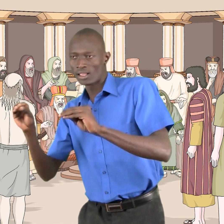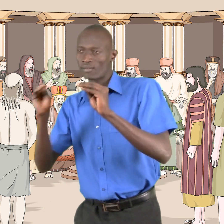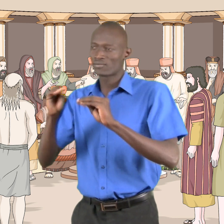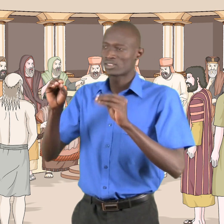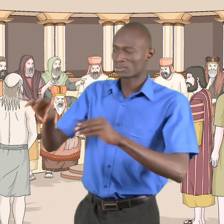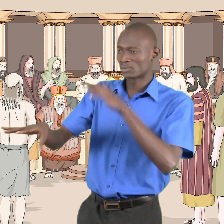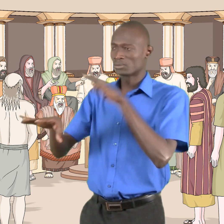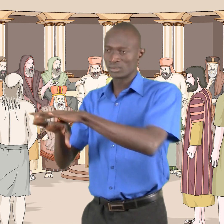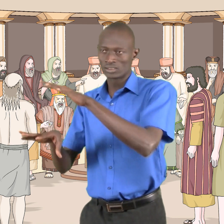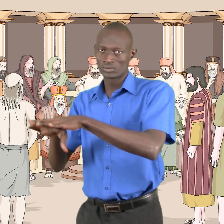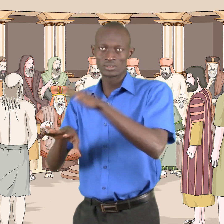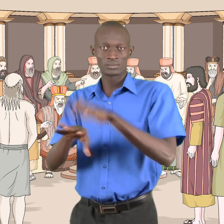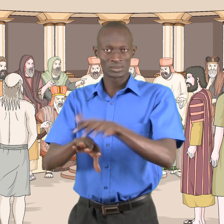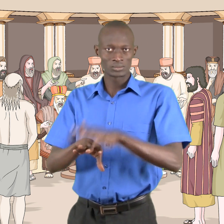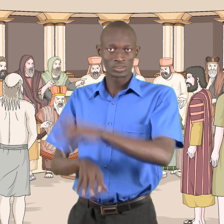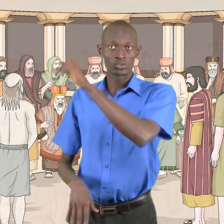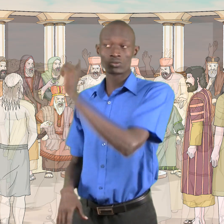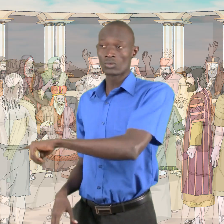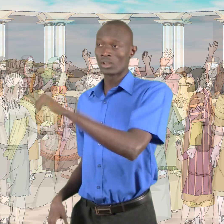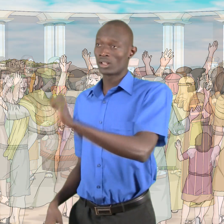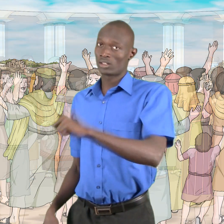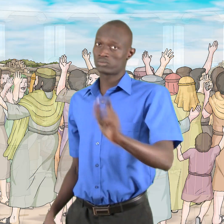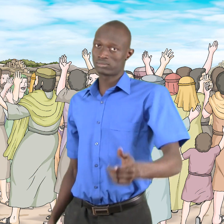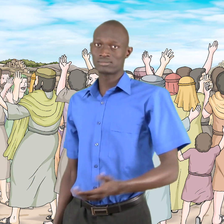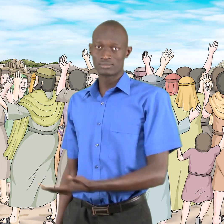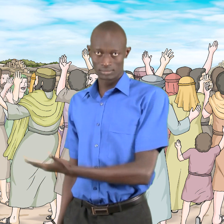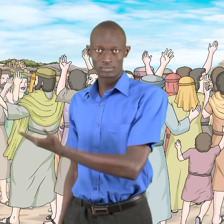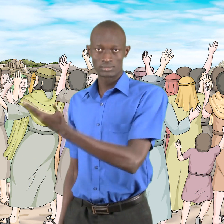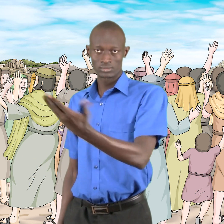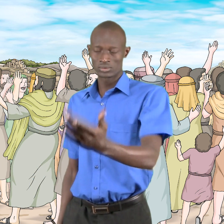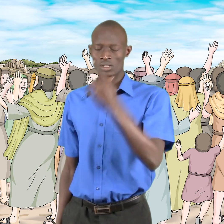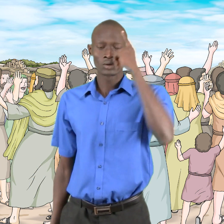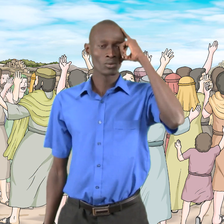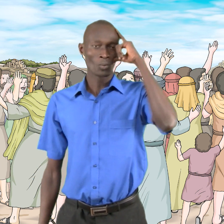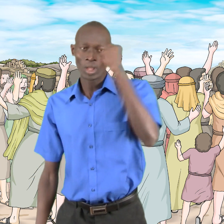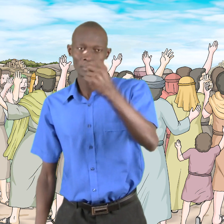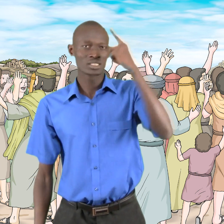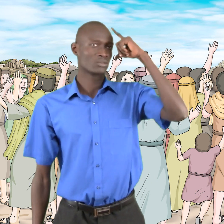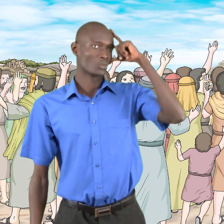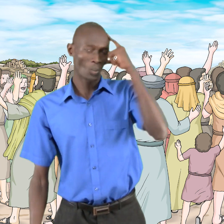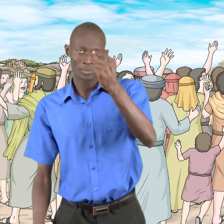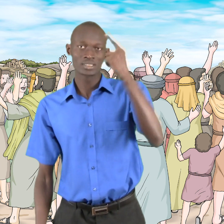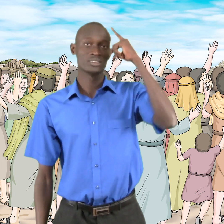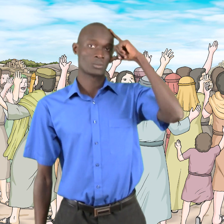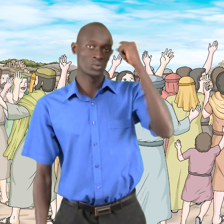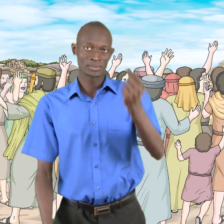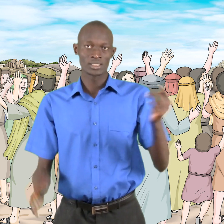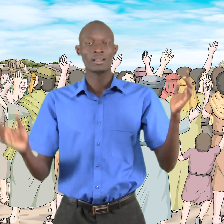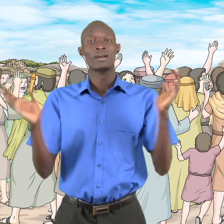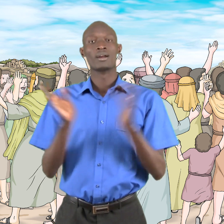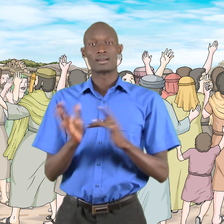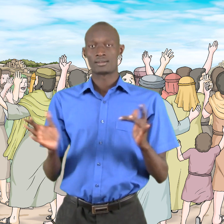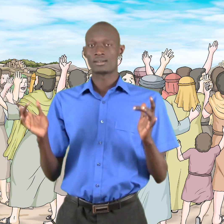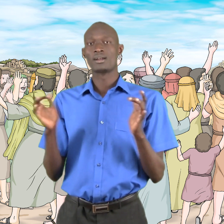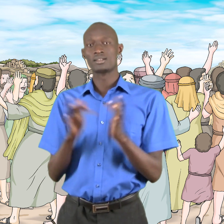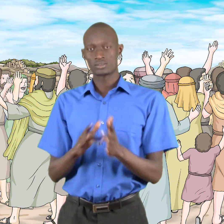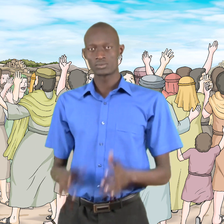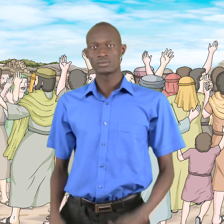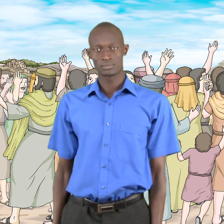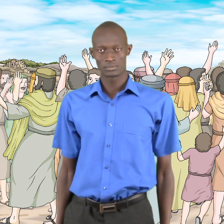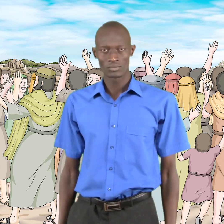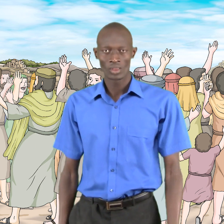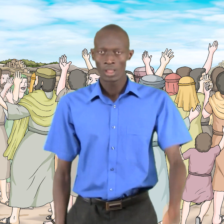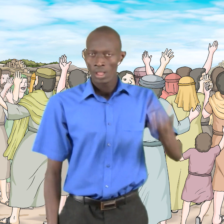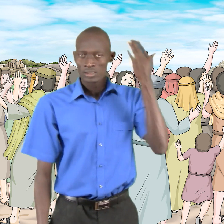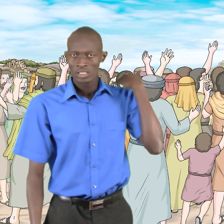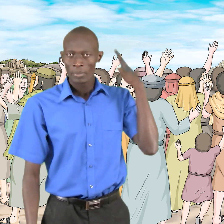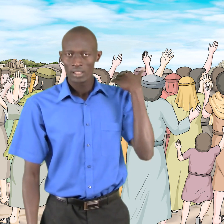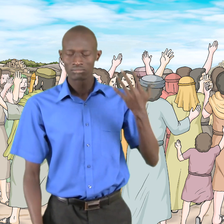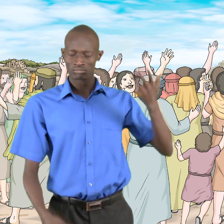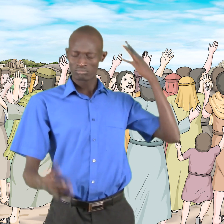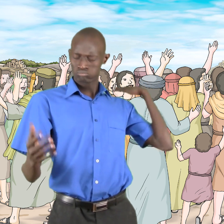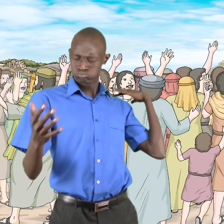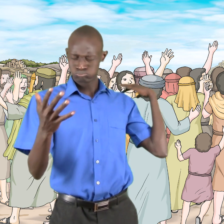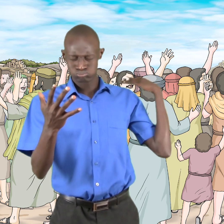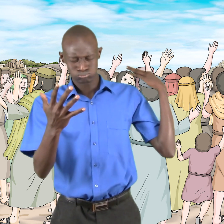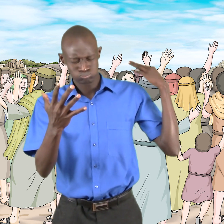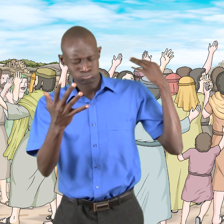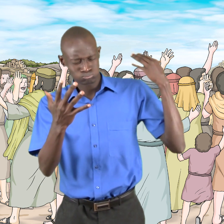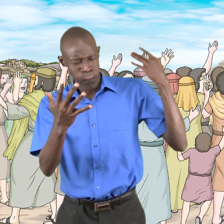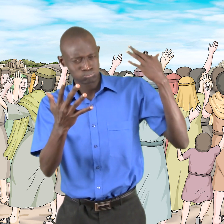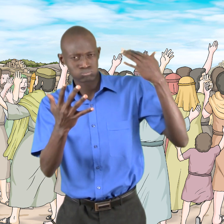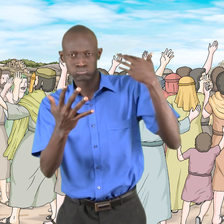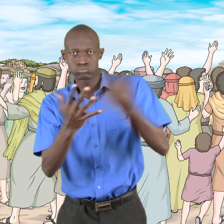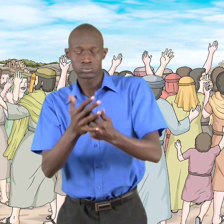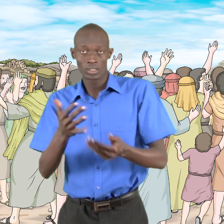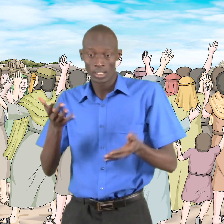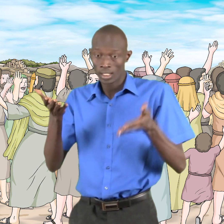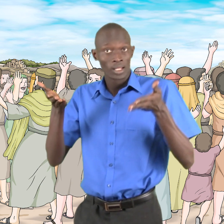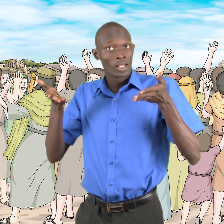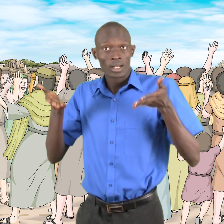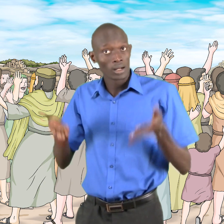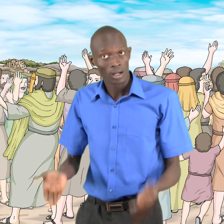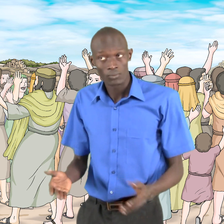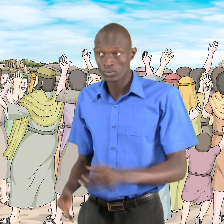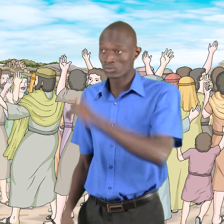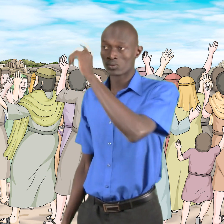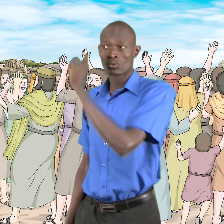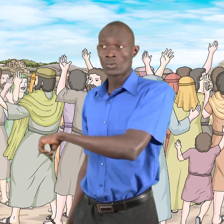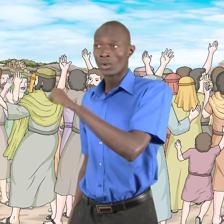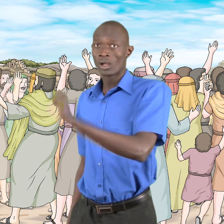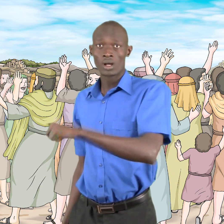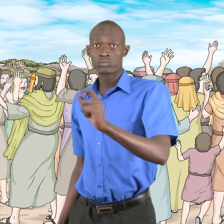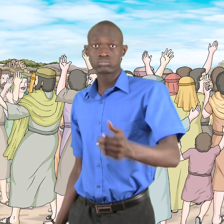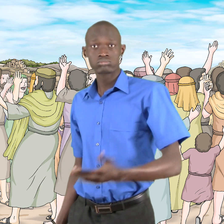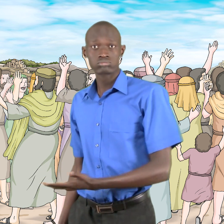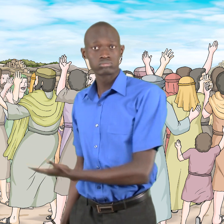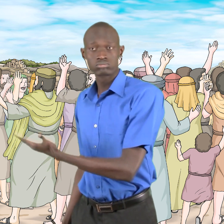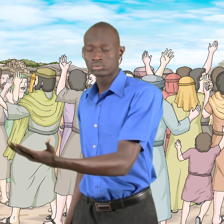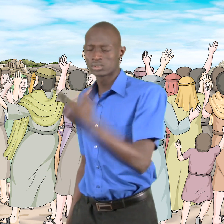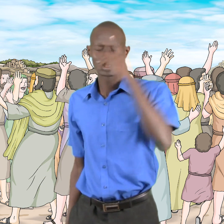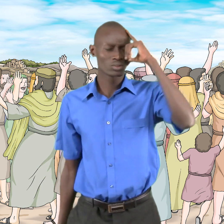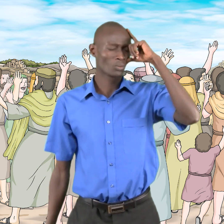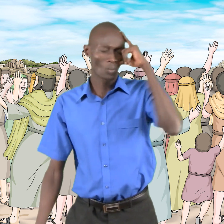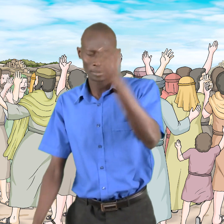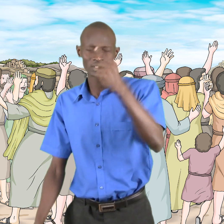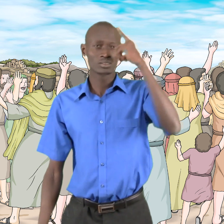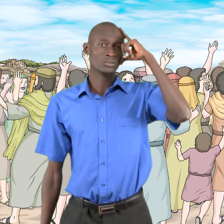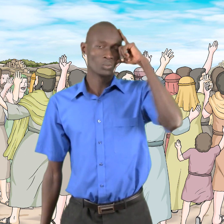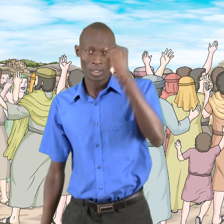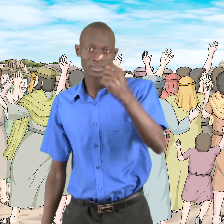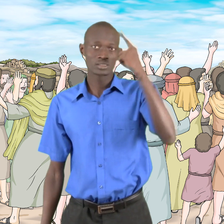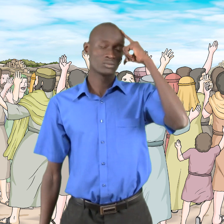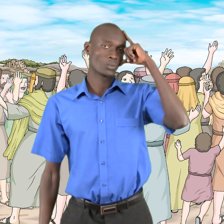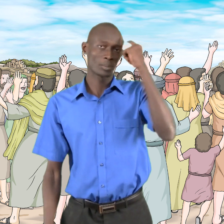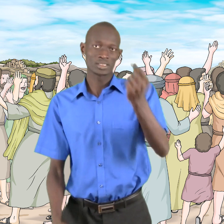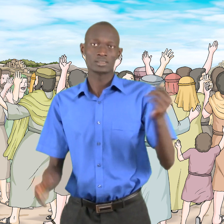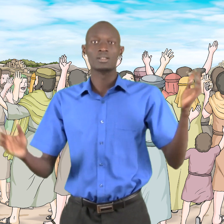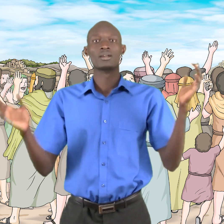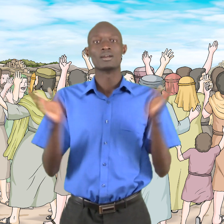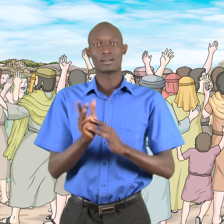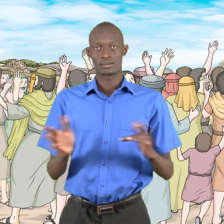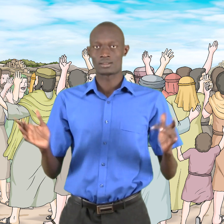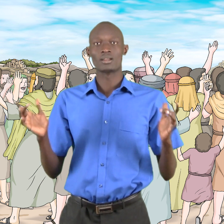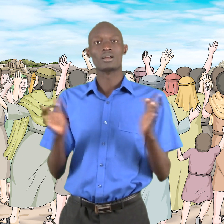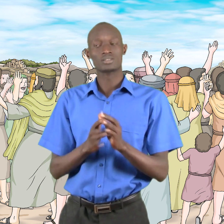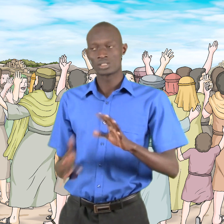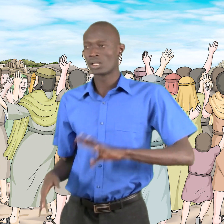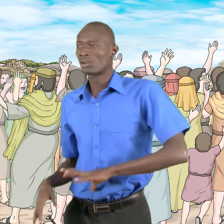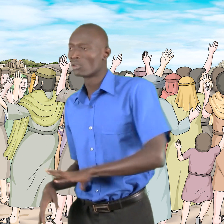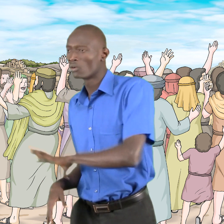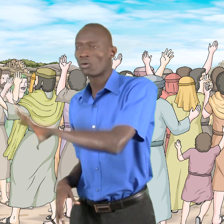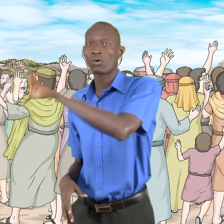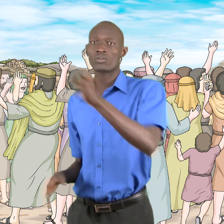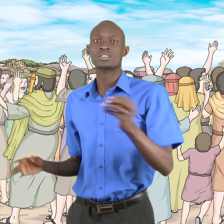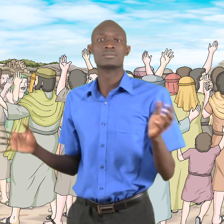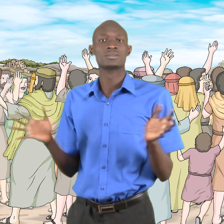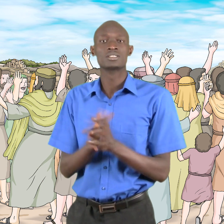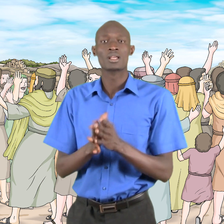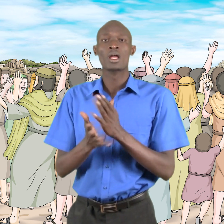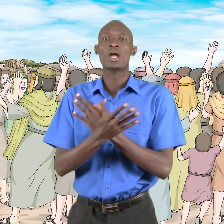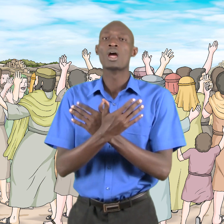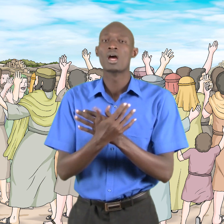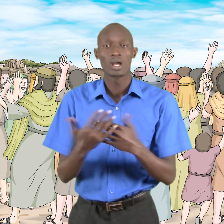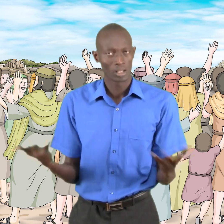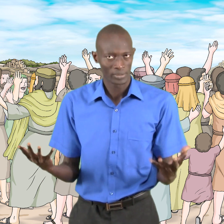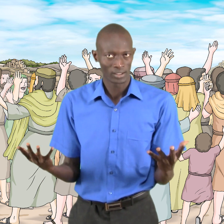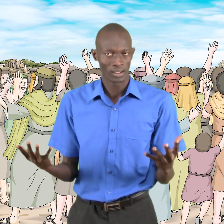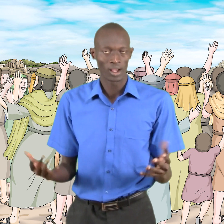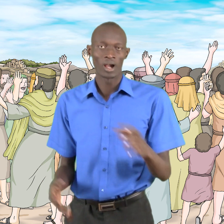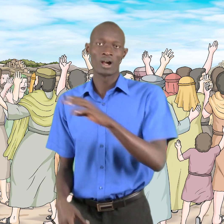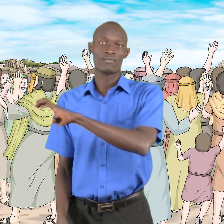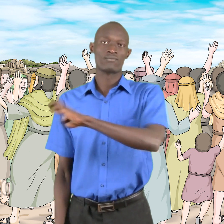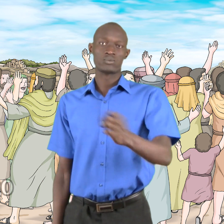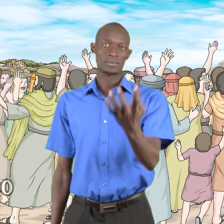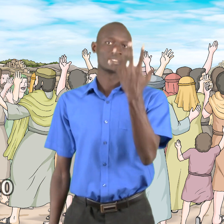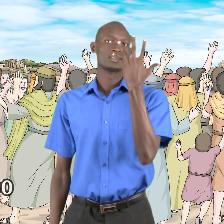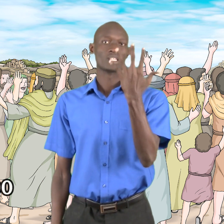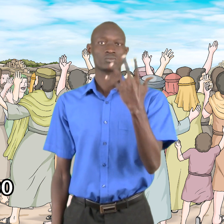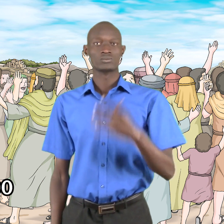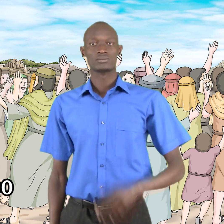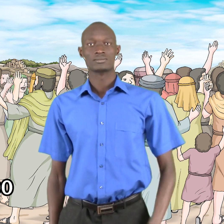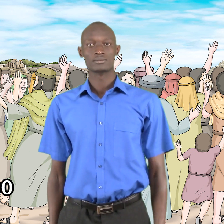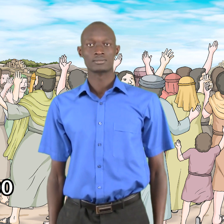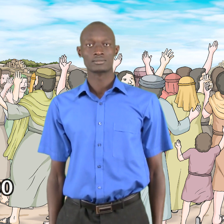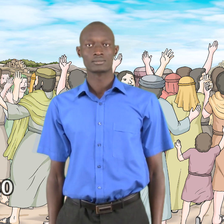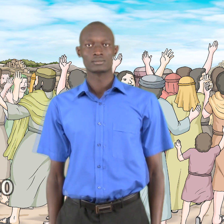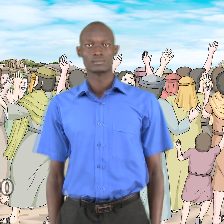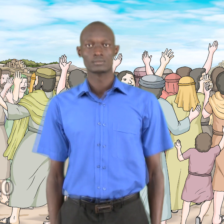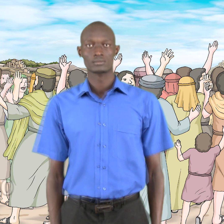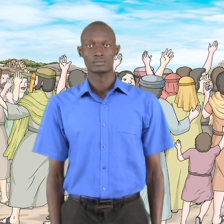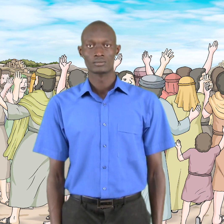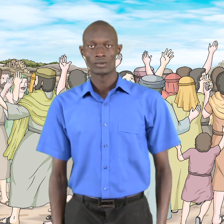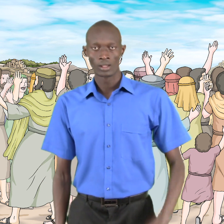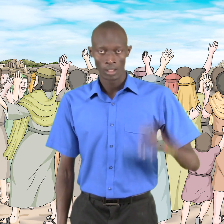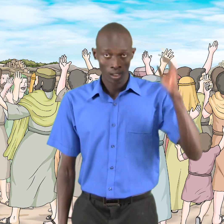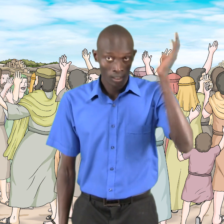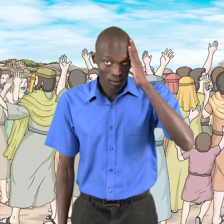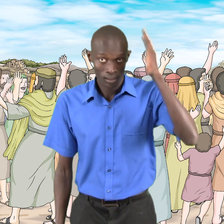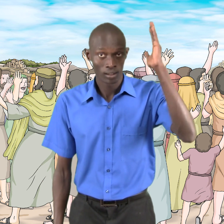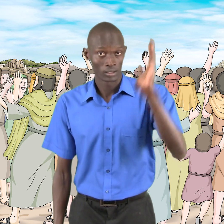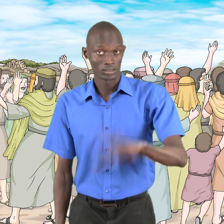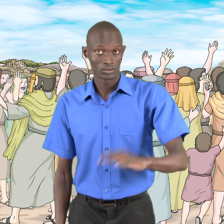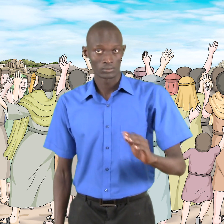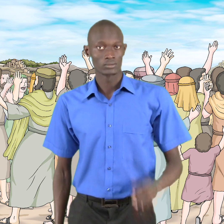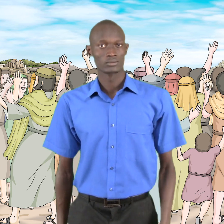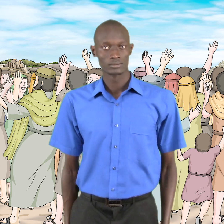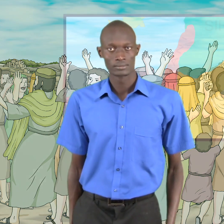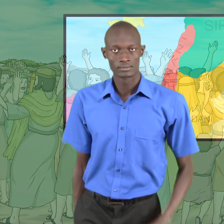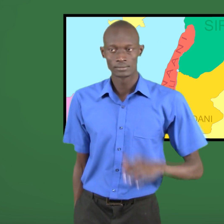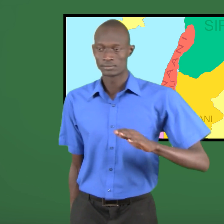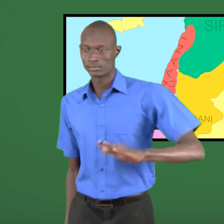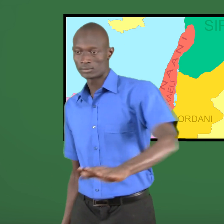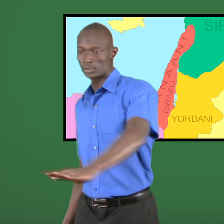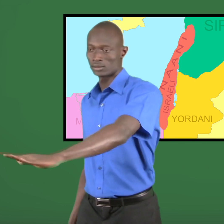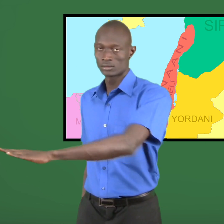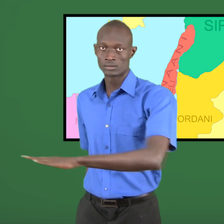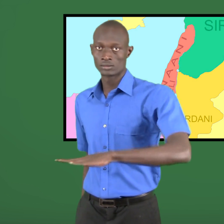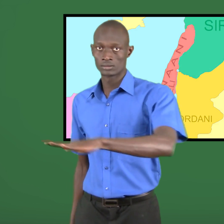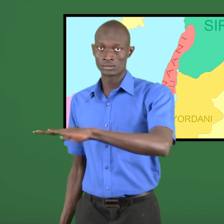But many who heard the message believed, and the number of men grew to about five thousand.